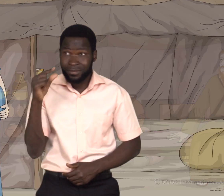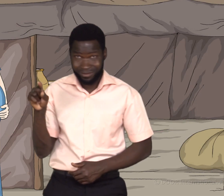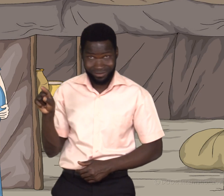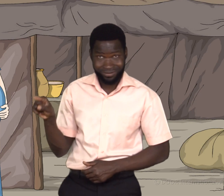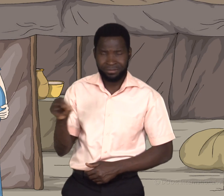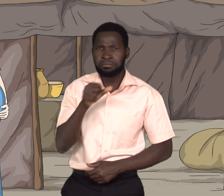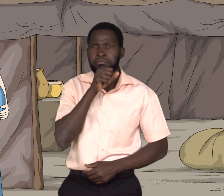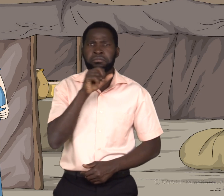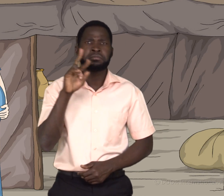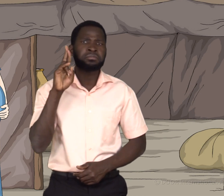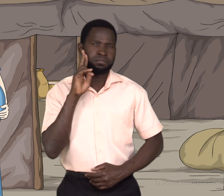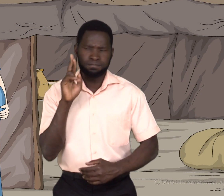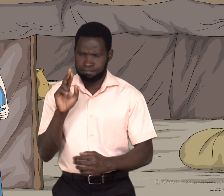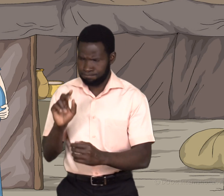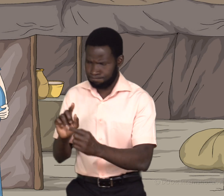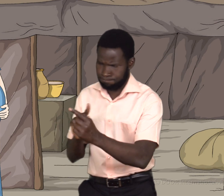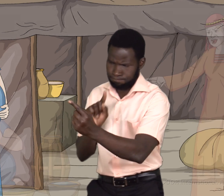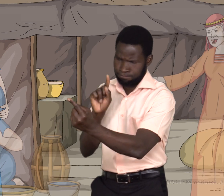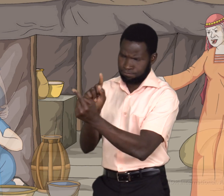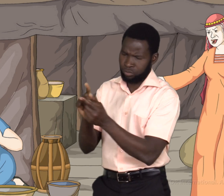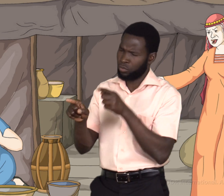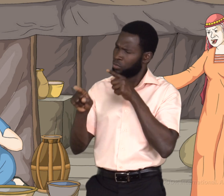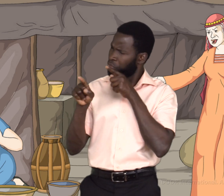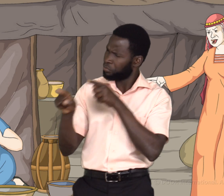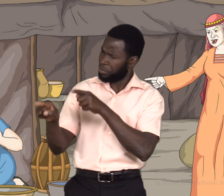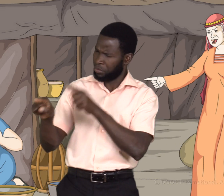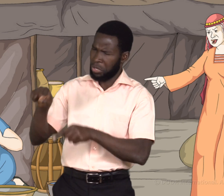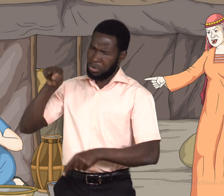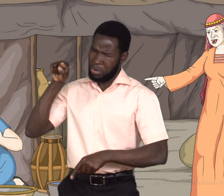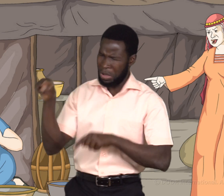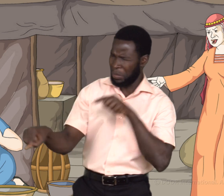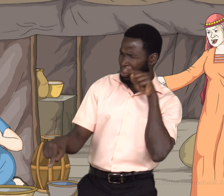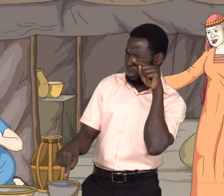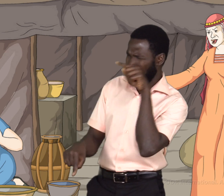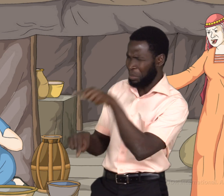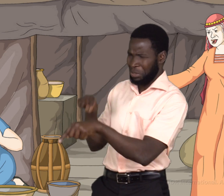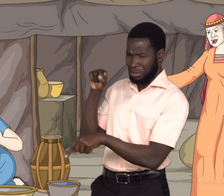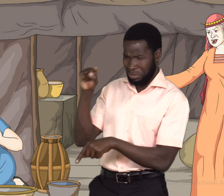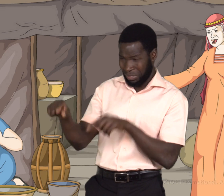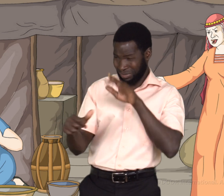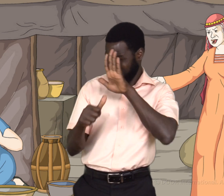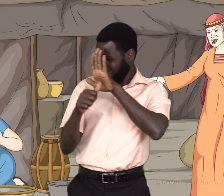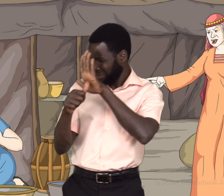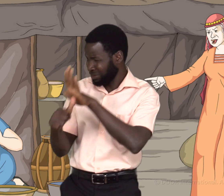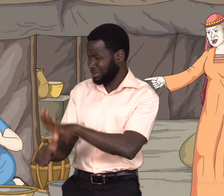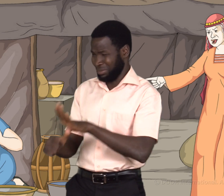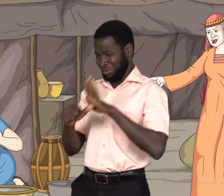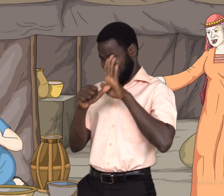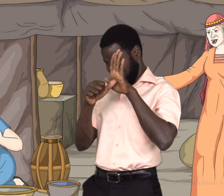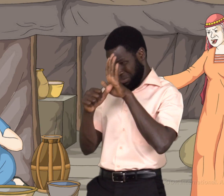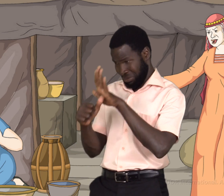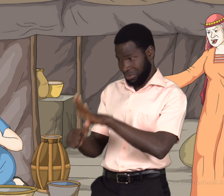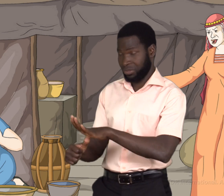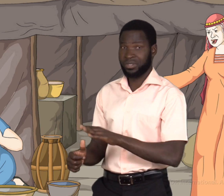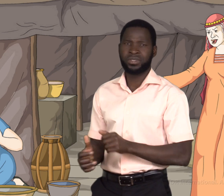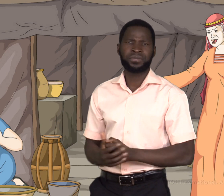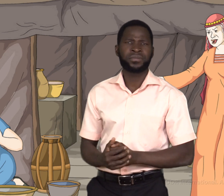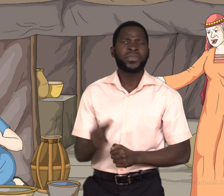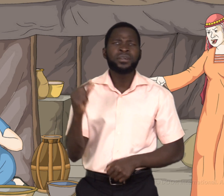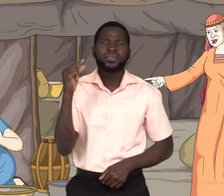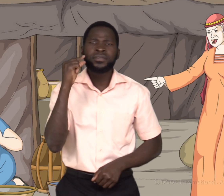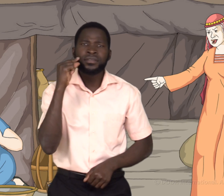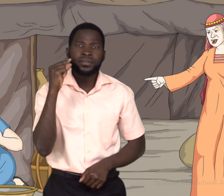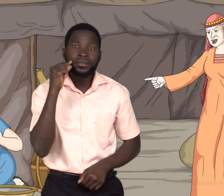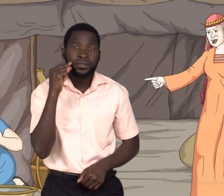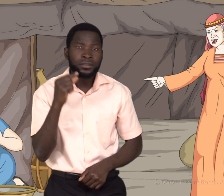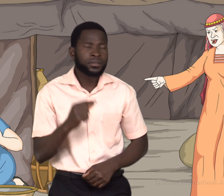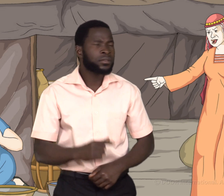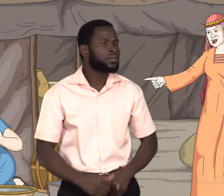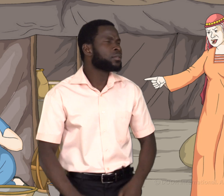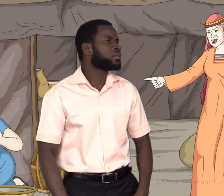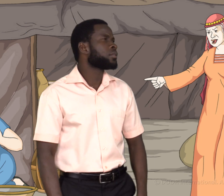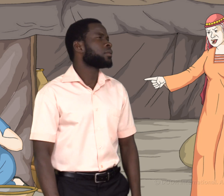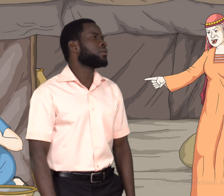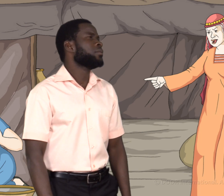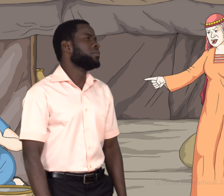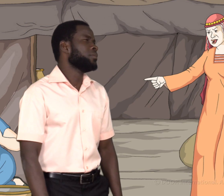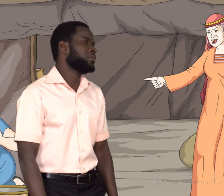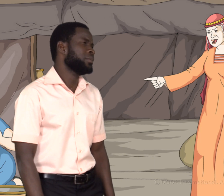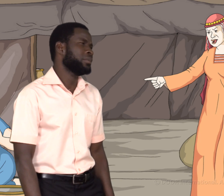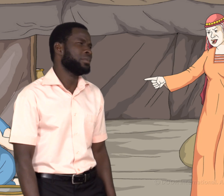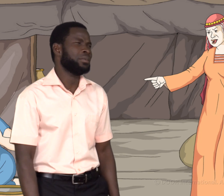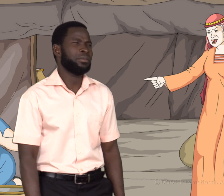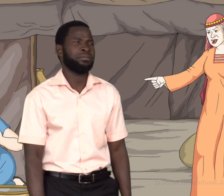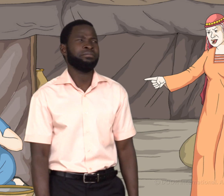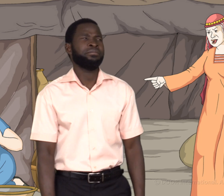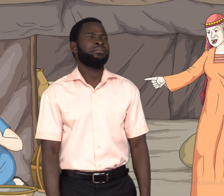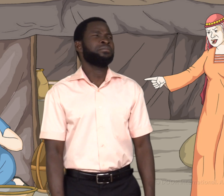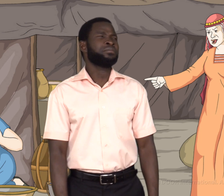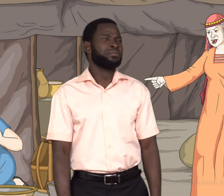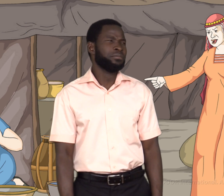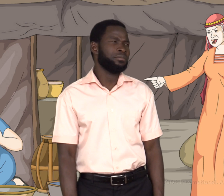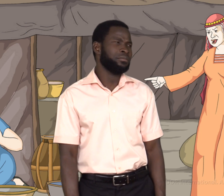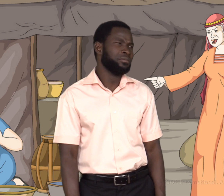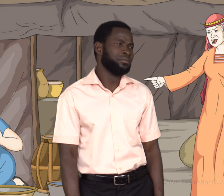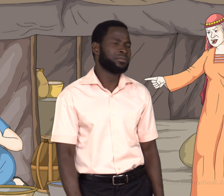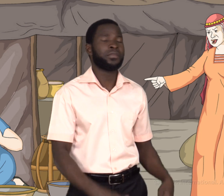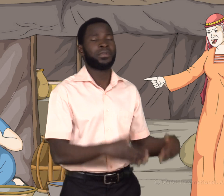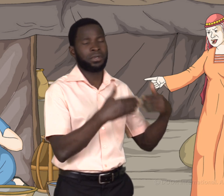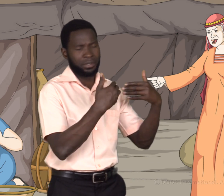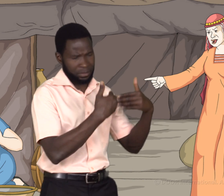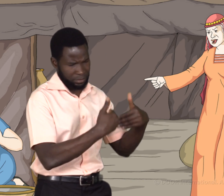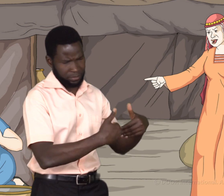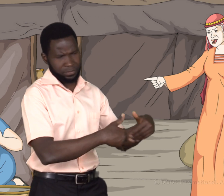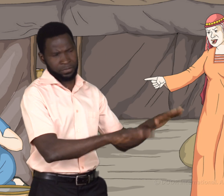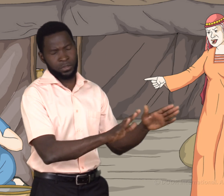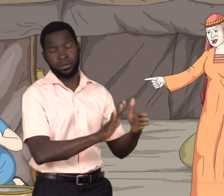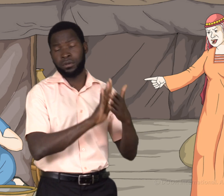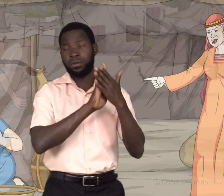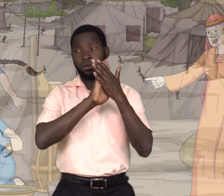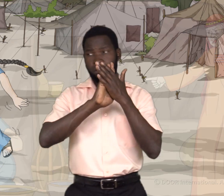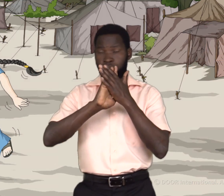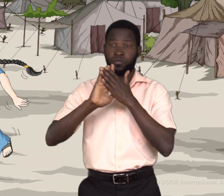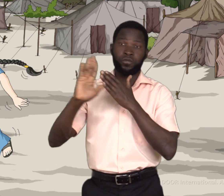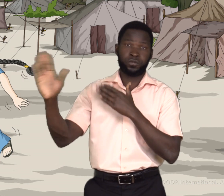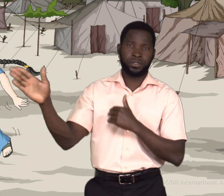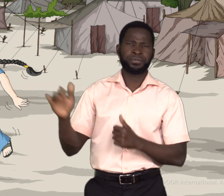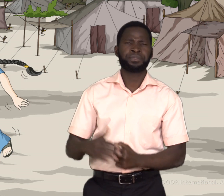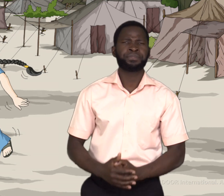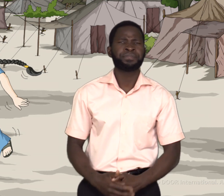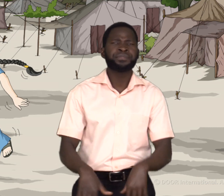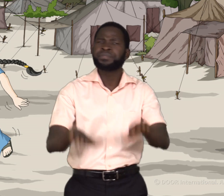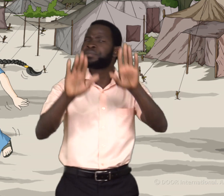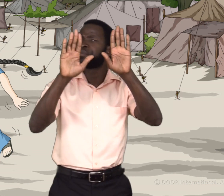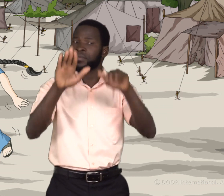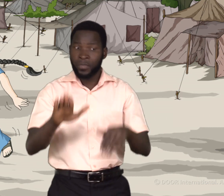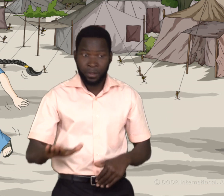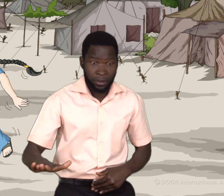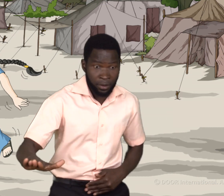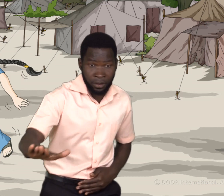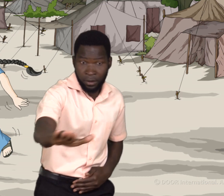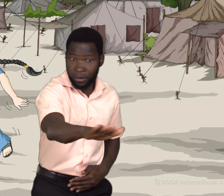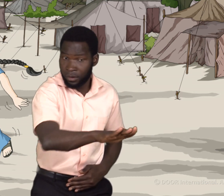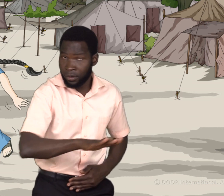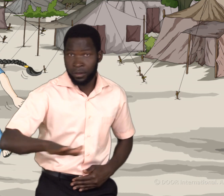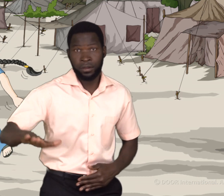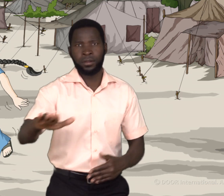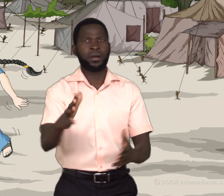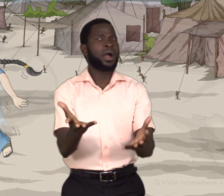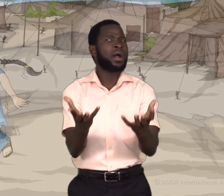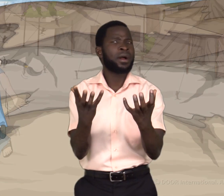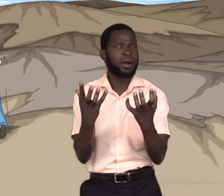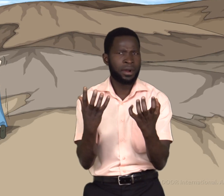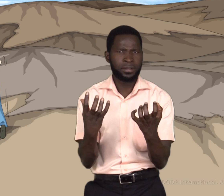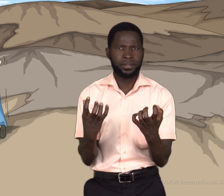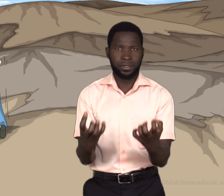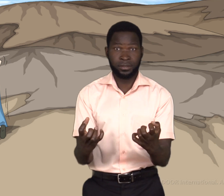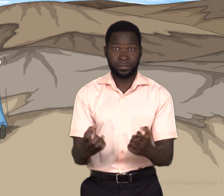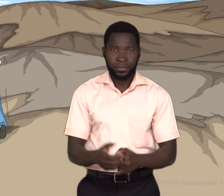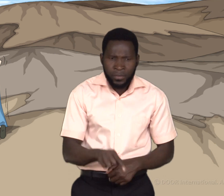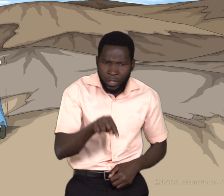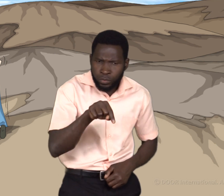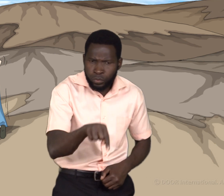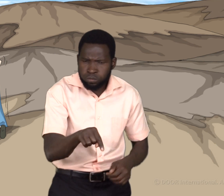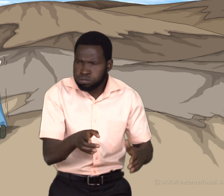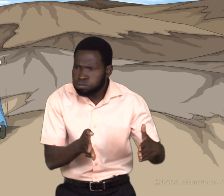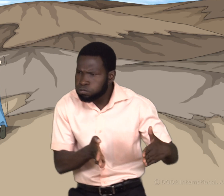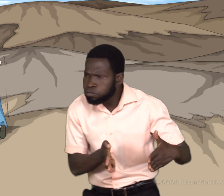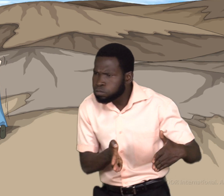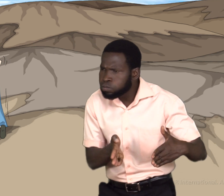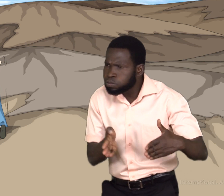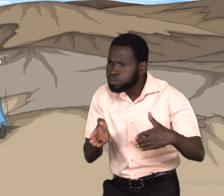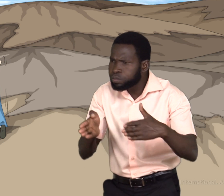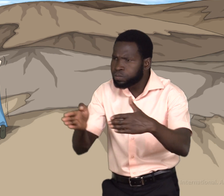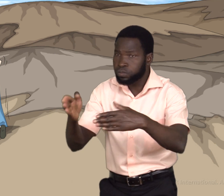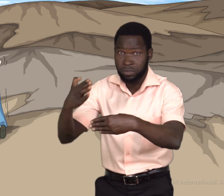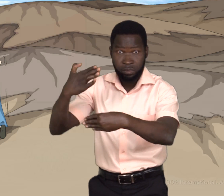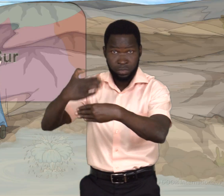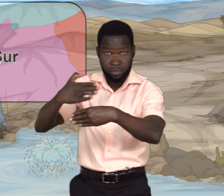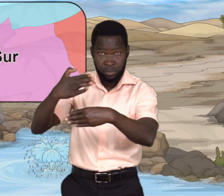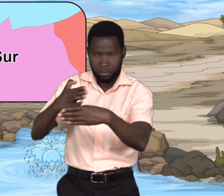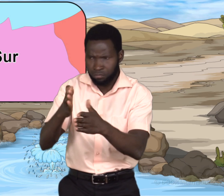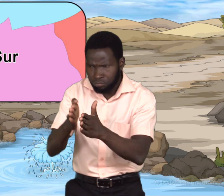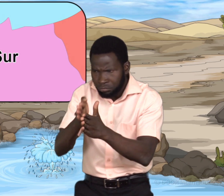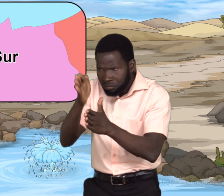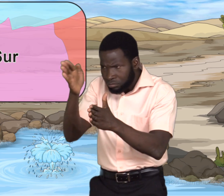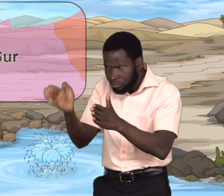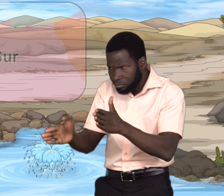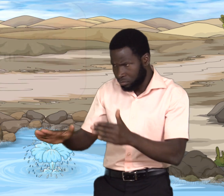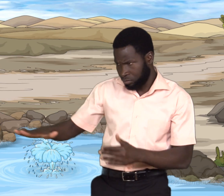Then Sarai treated Hagar so harshly that she fled from her.